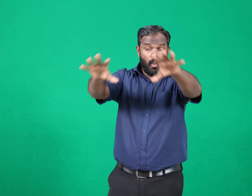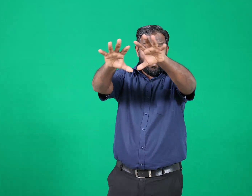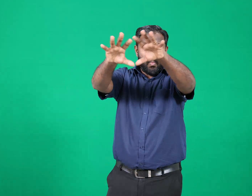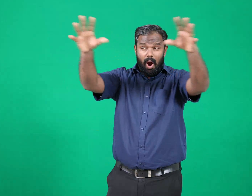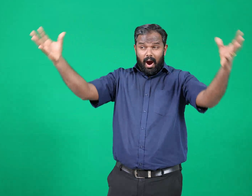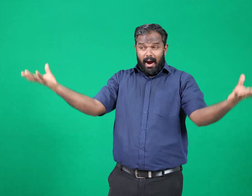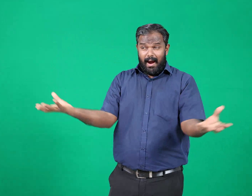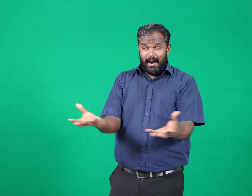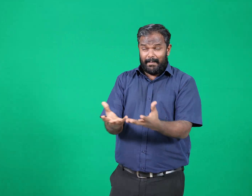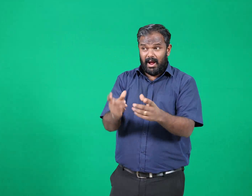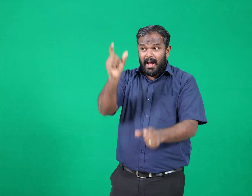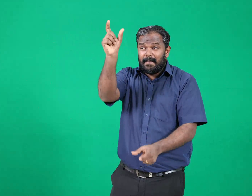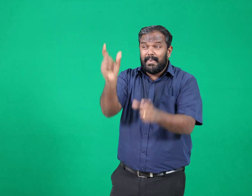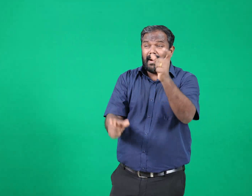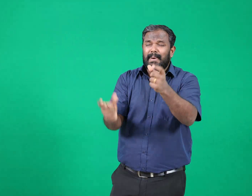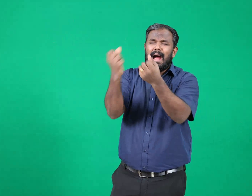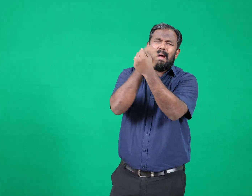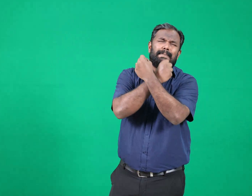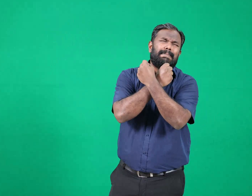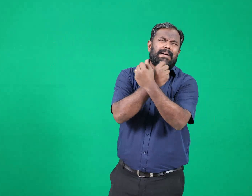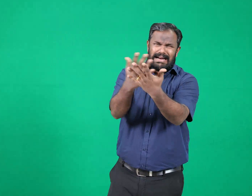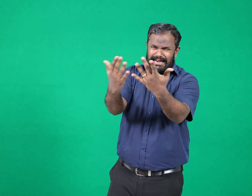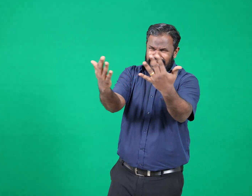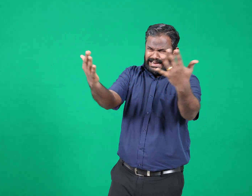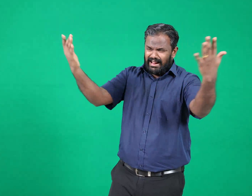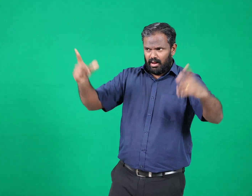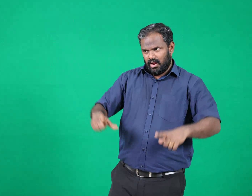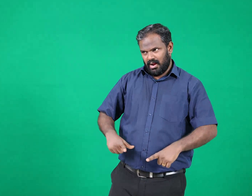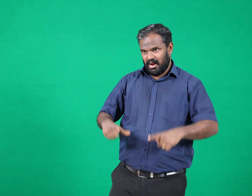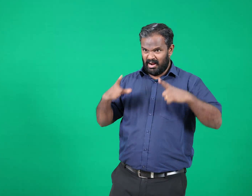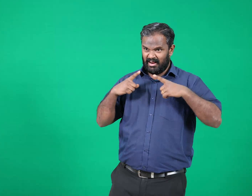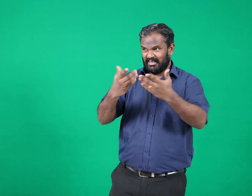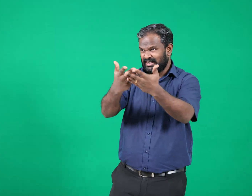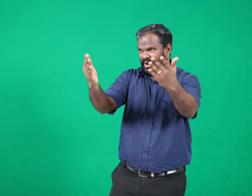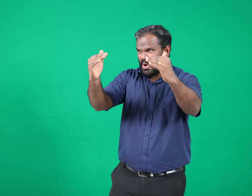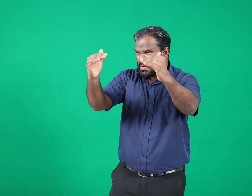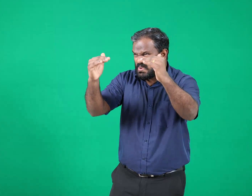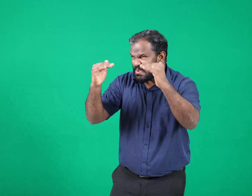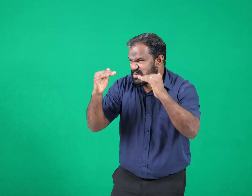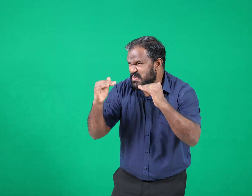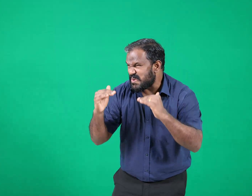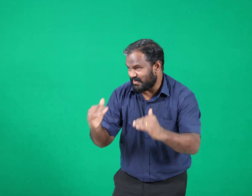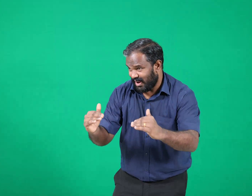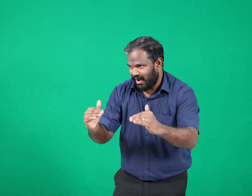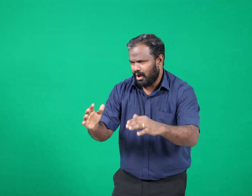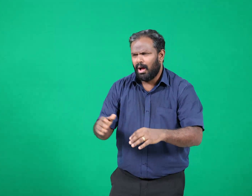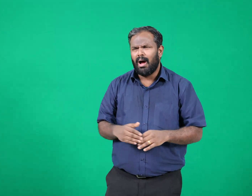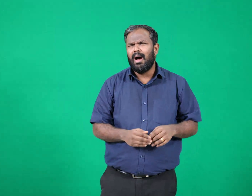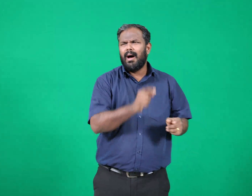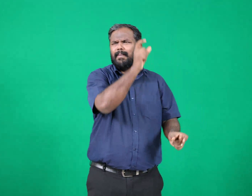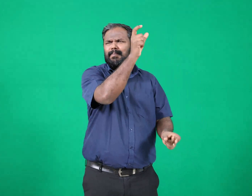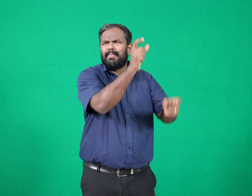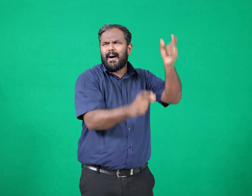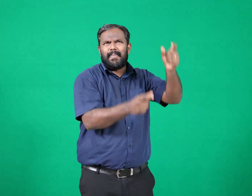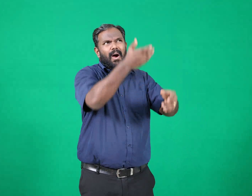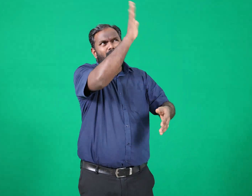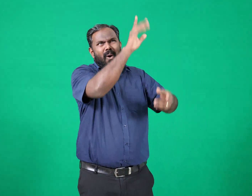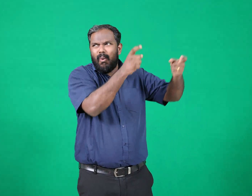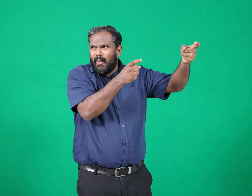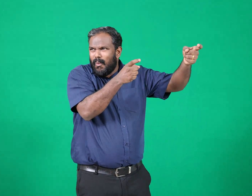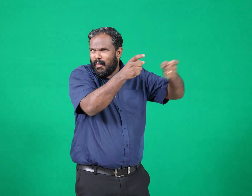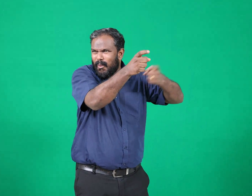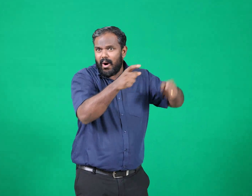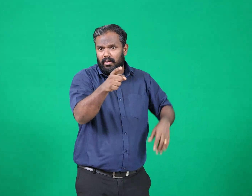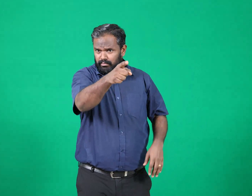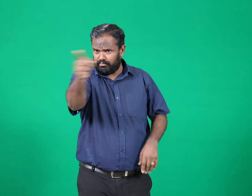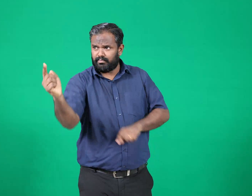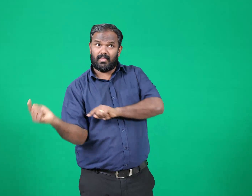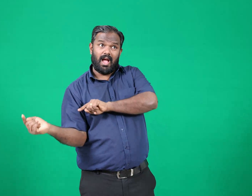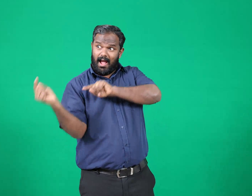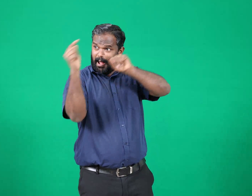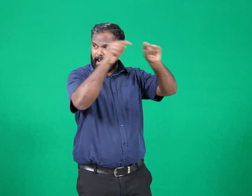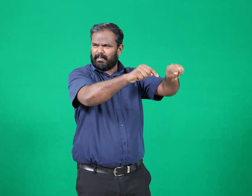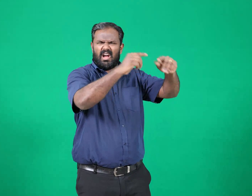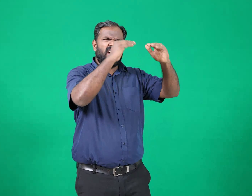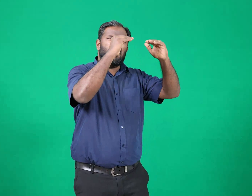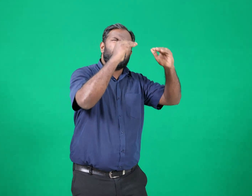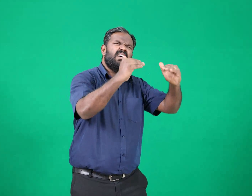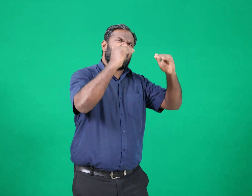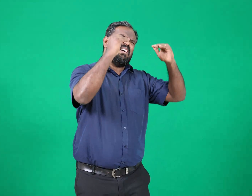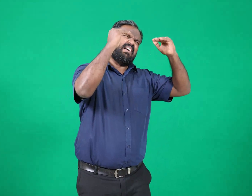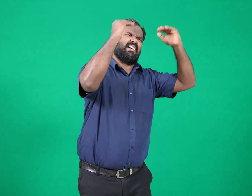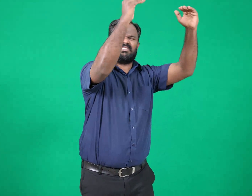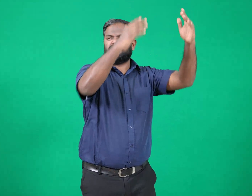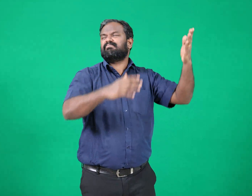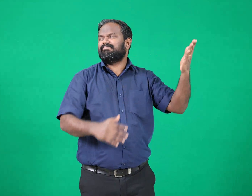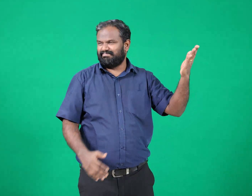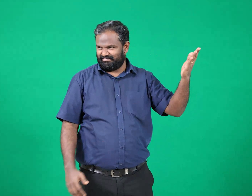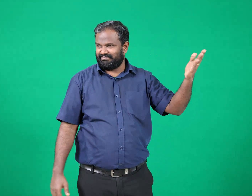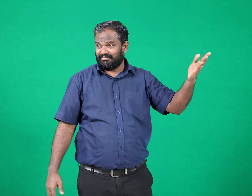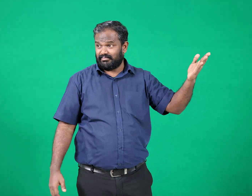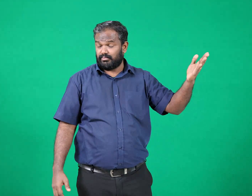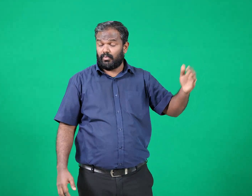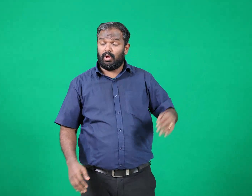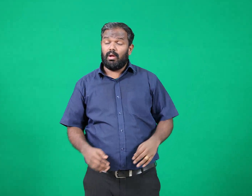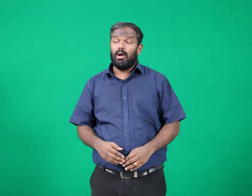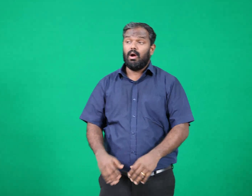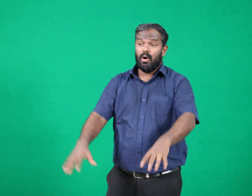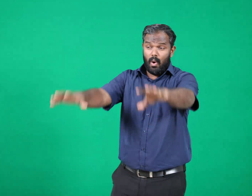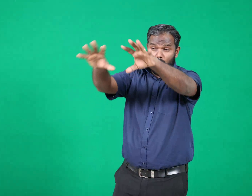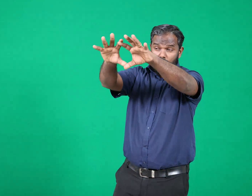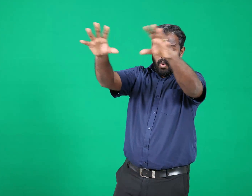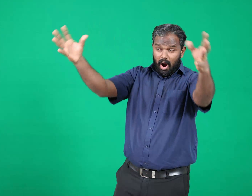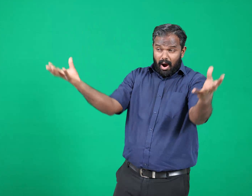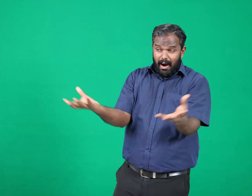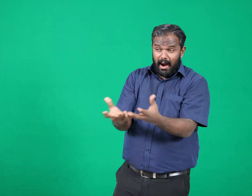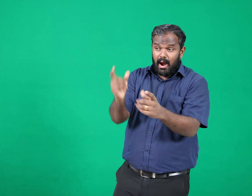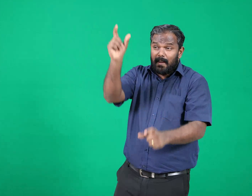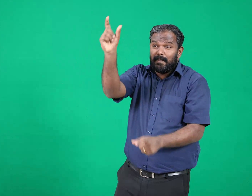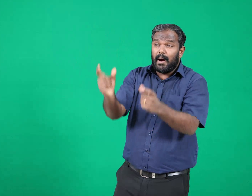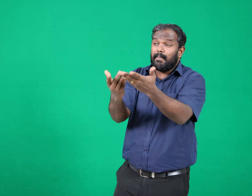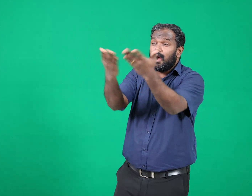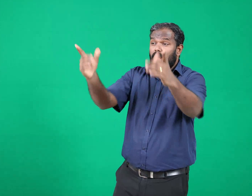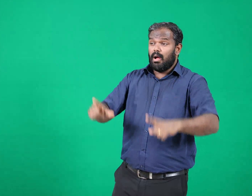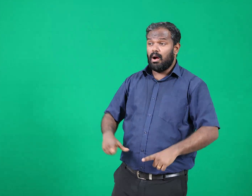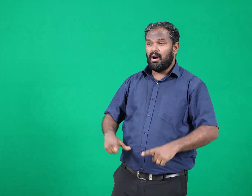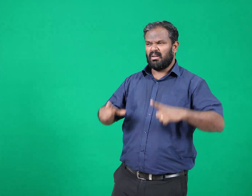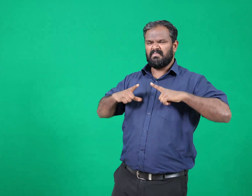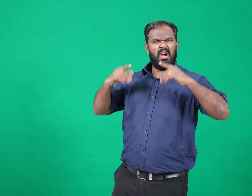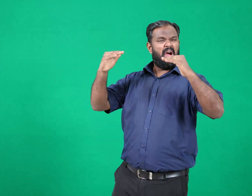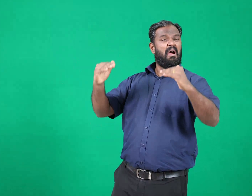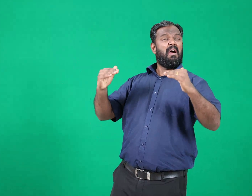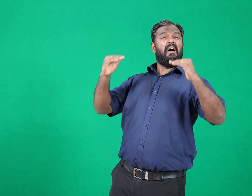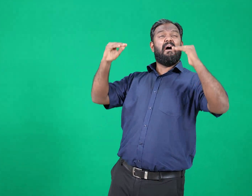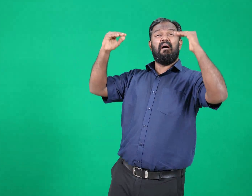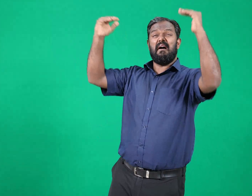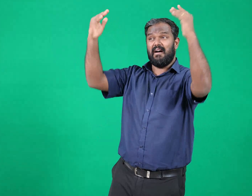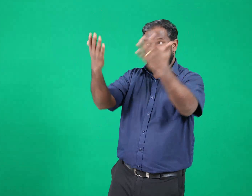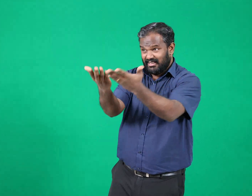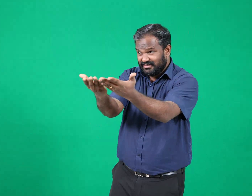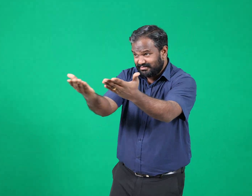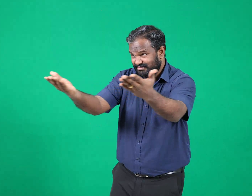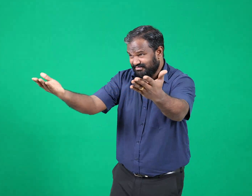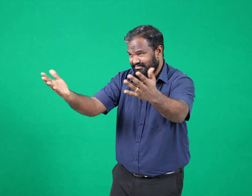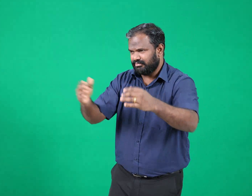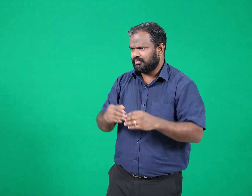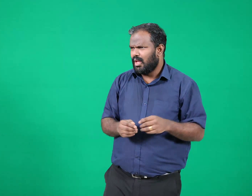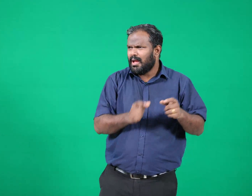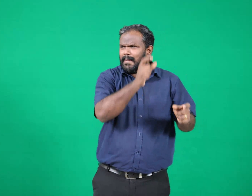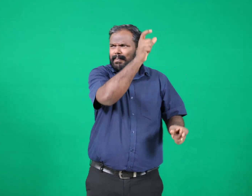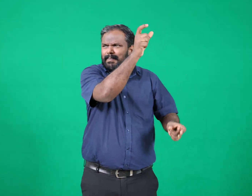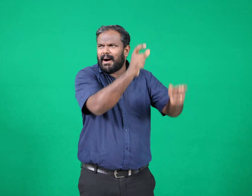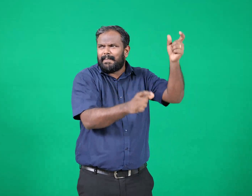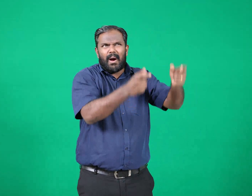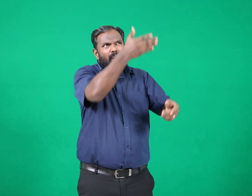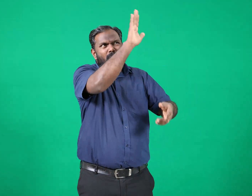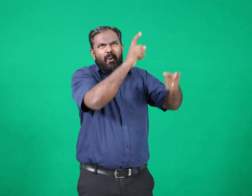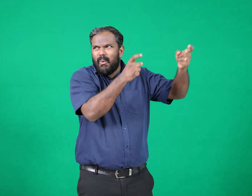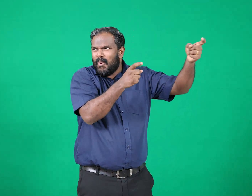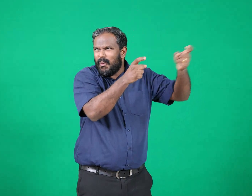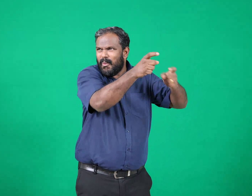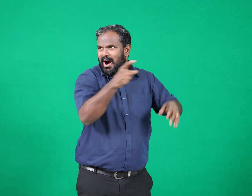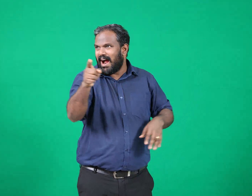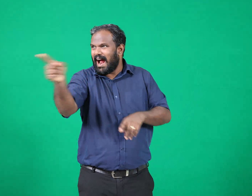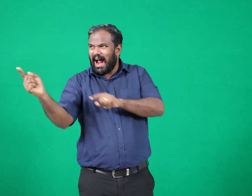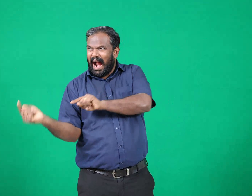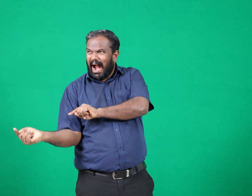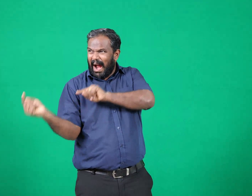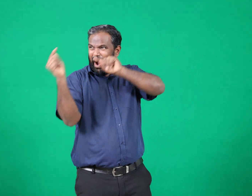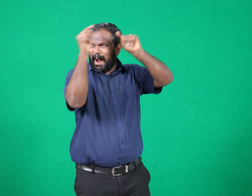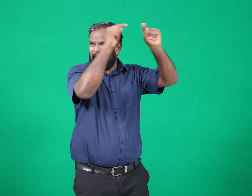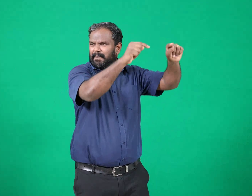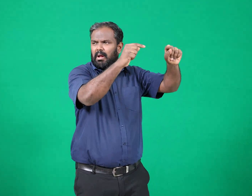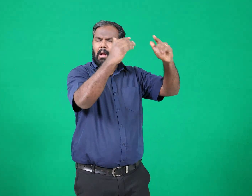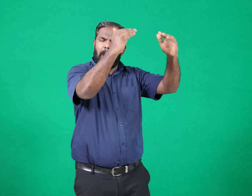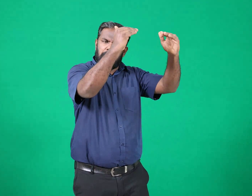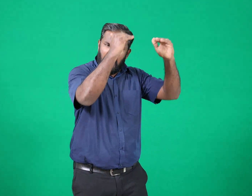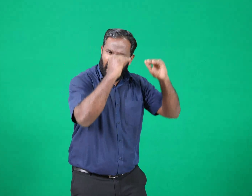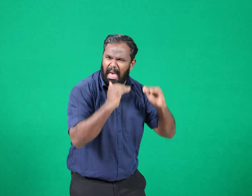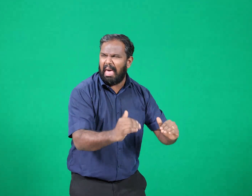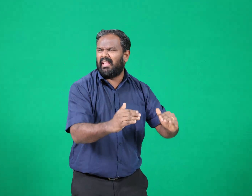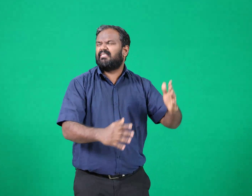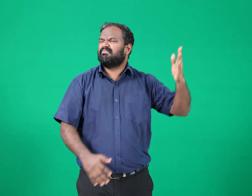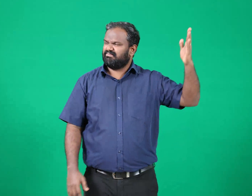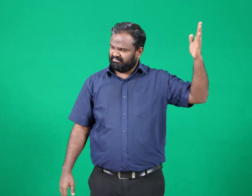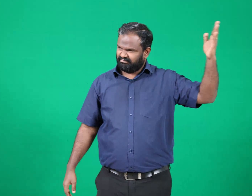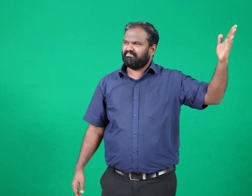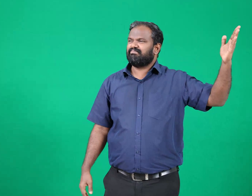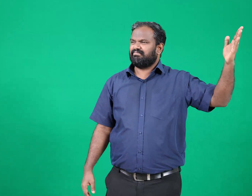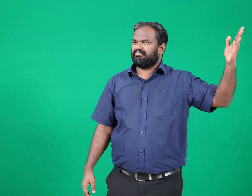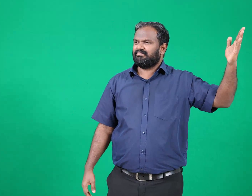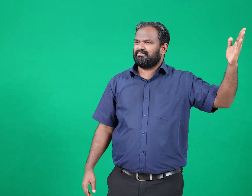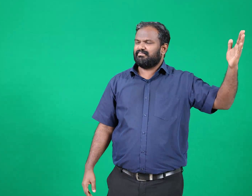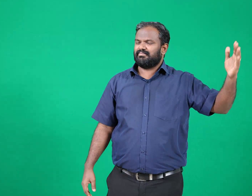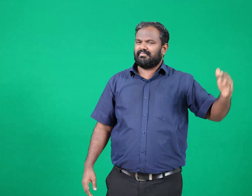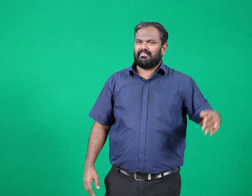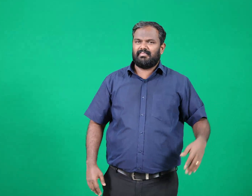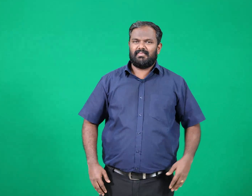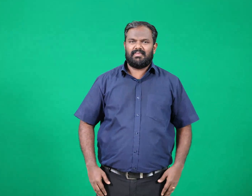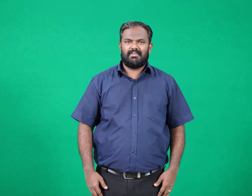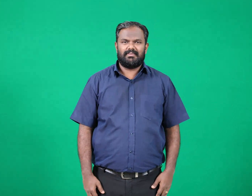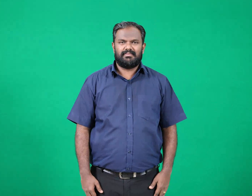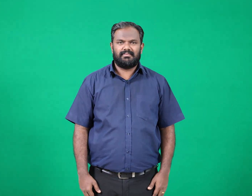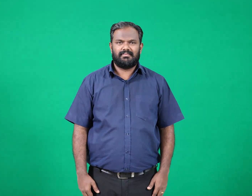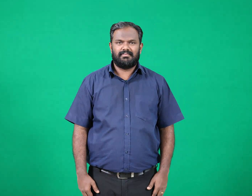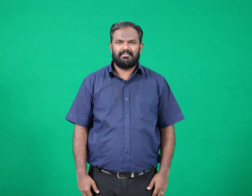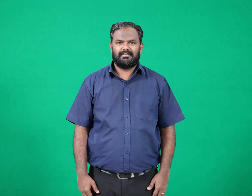And indeed, some who are last will be first, and some who are first will be last."